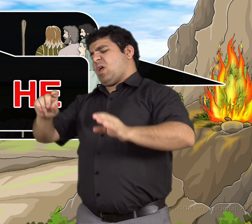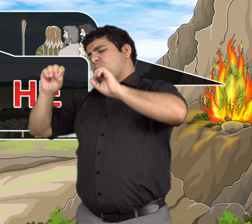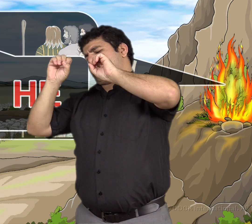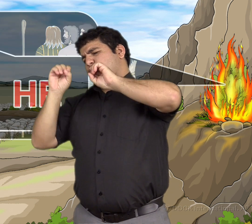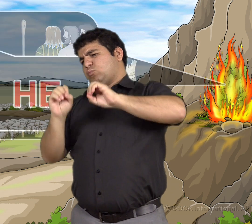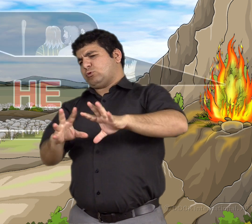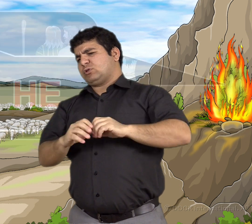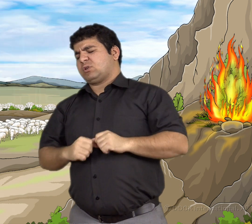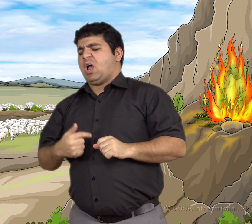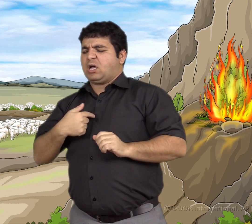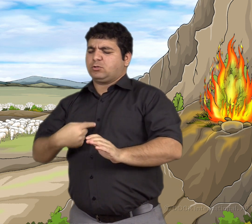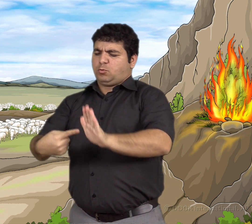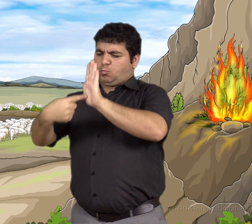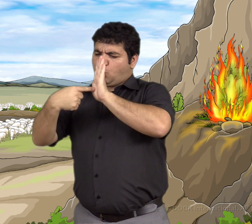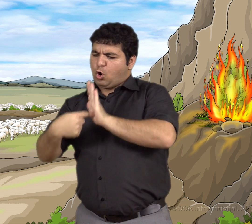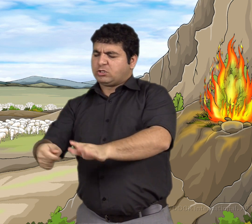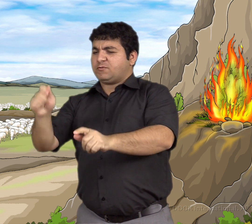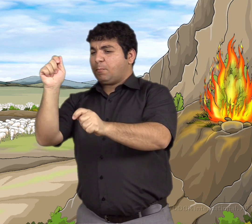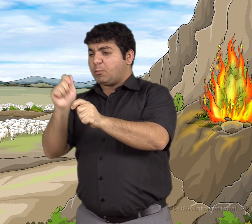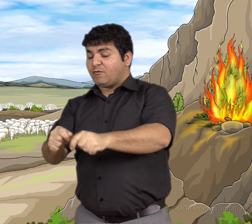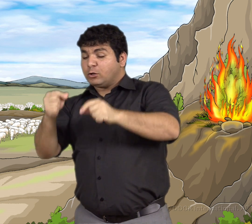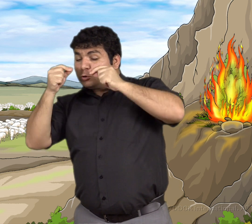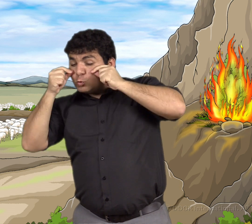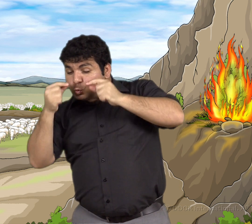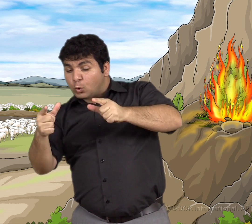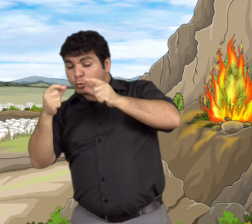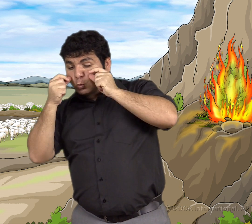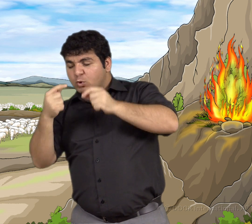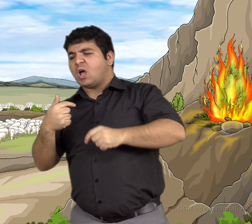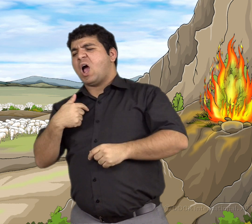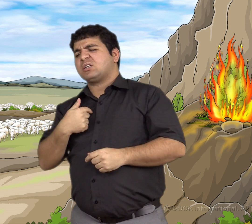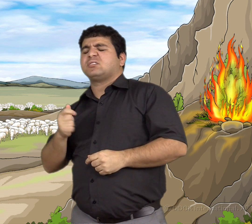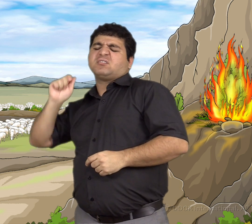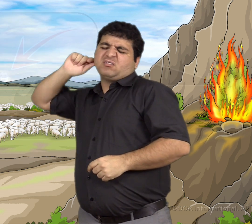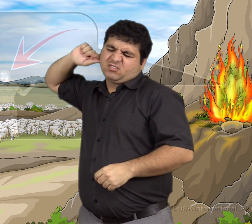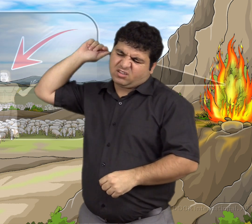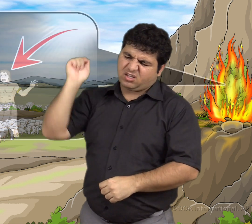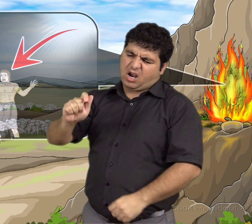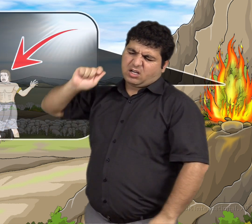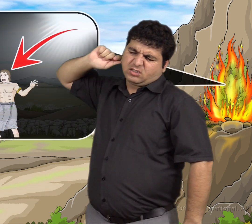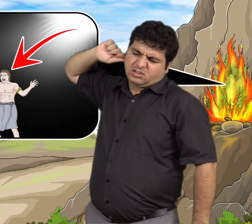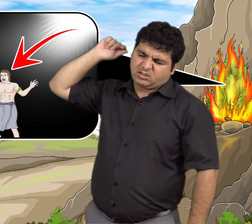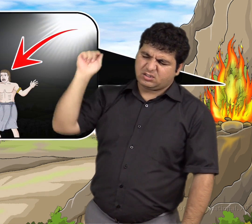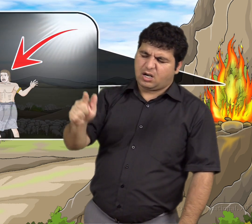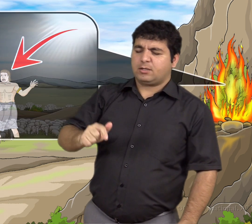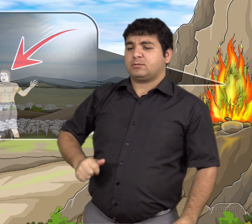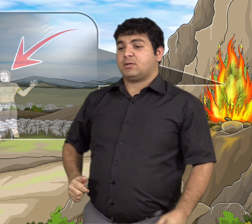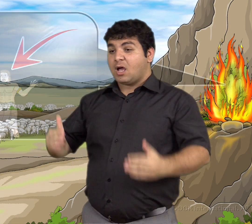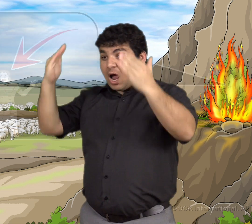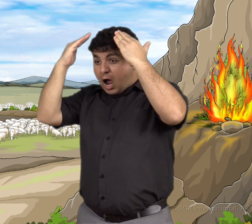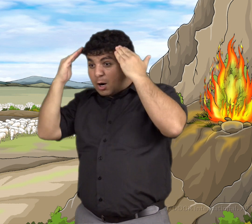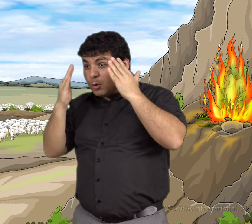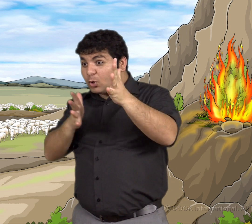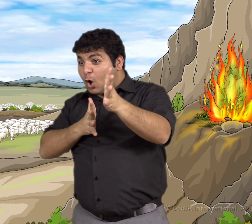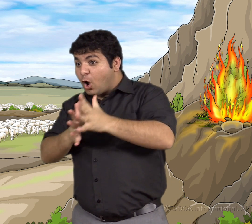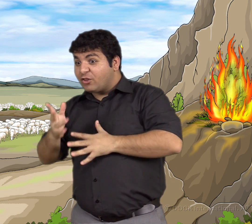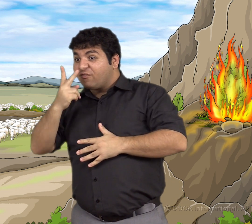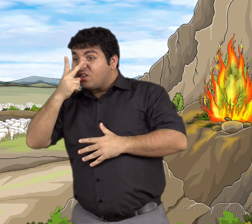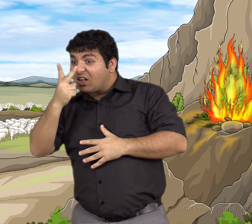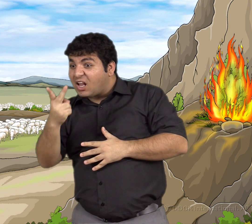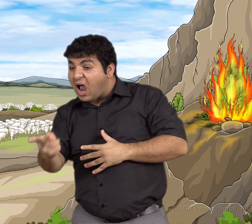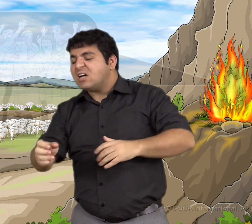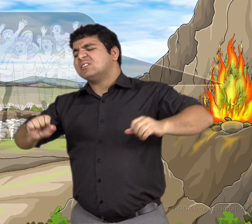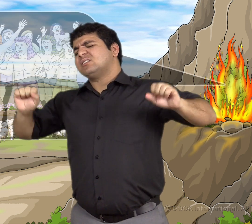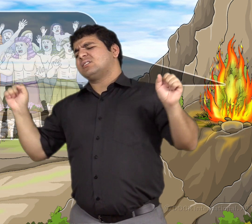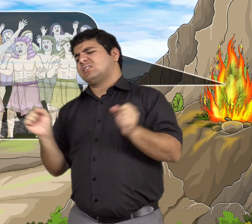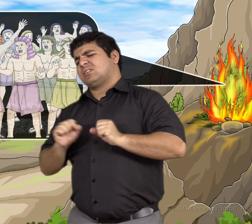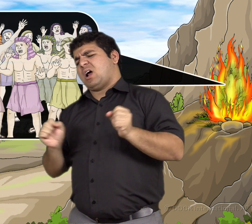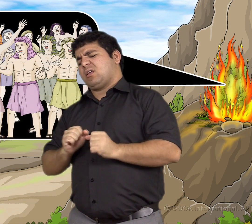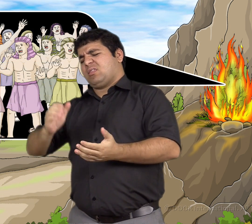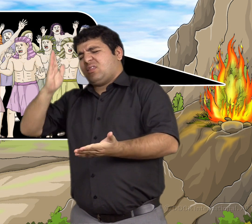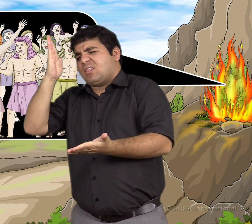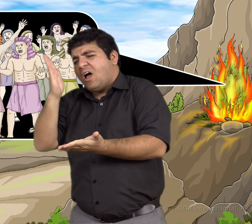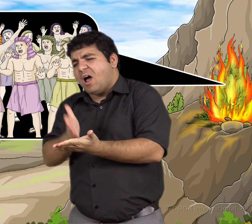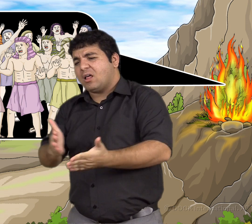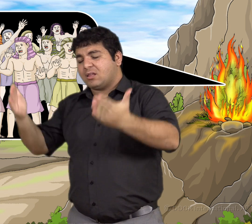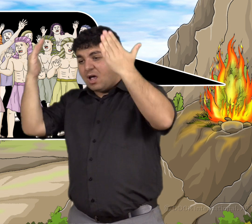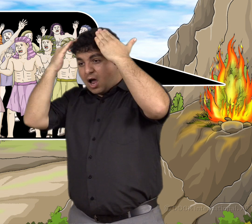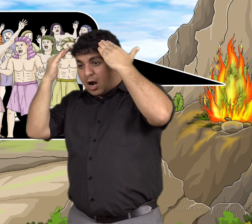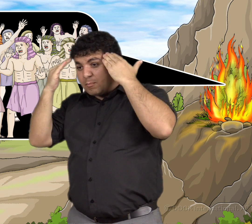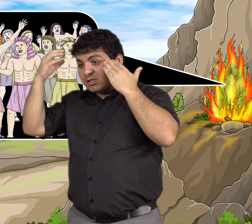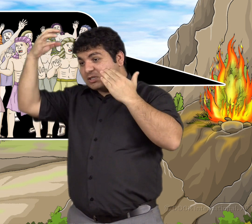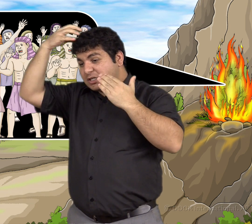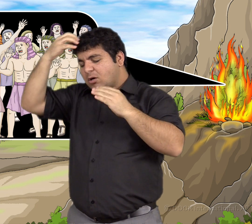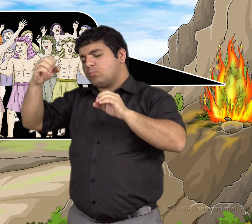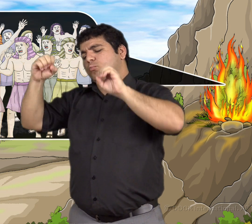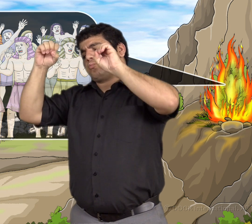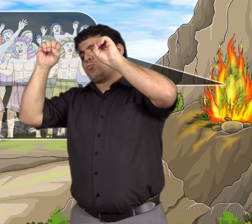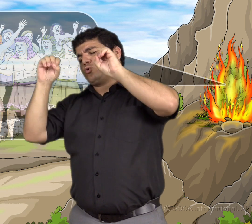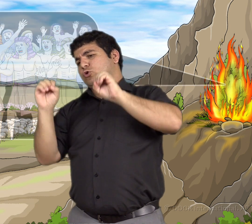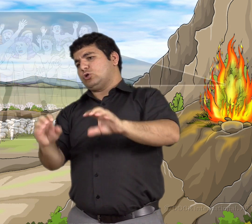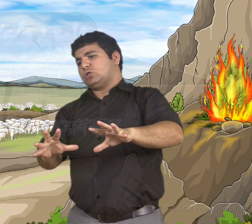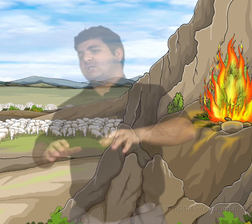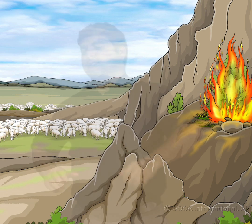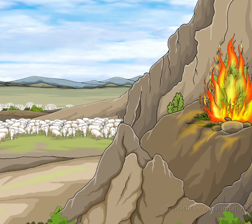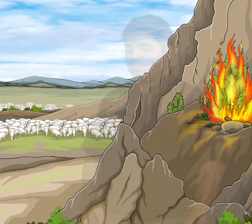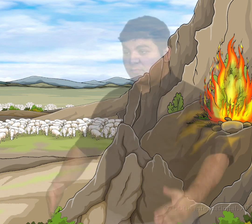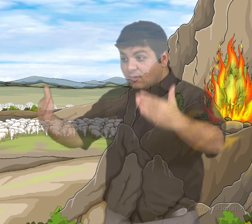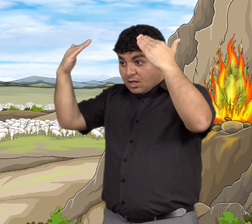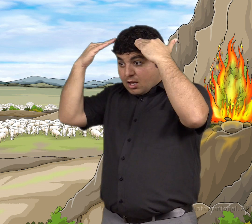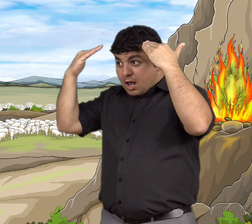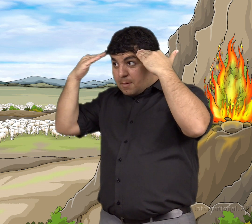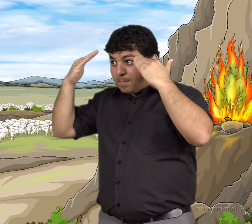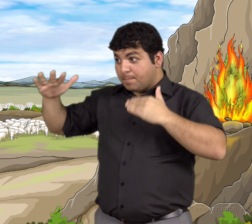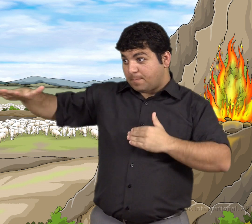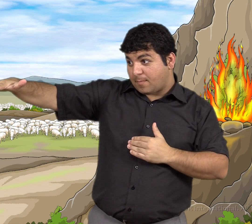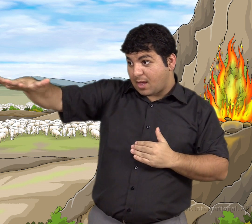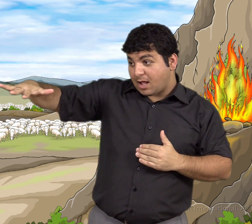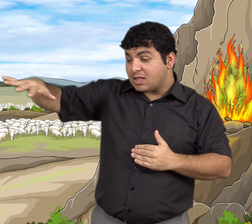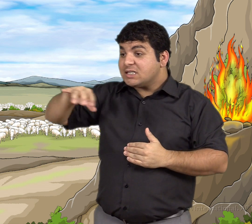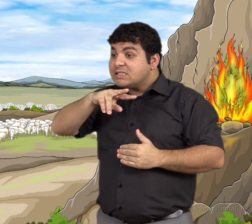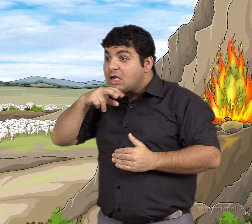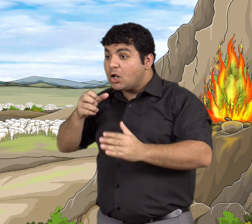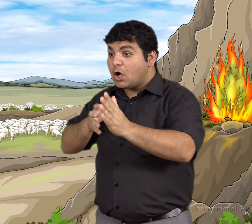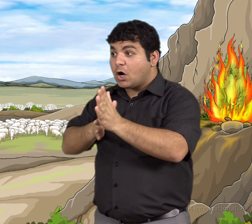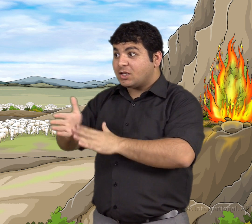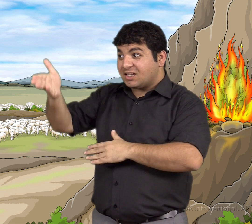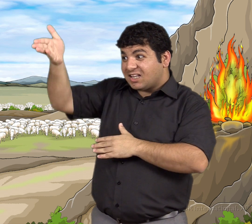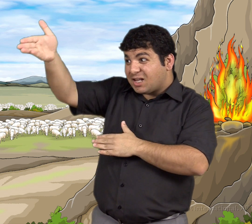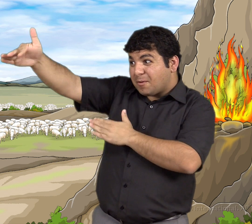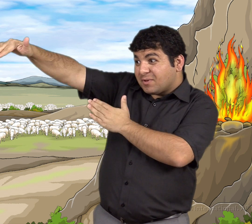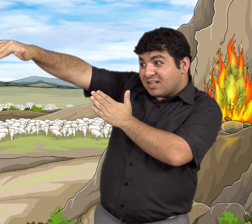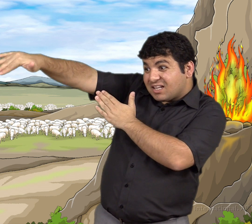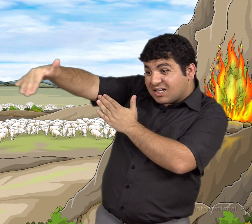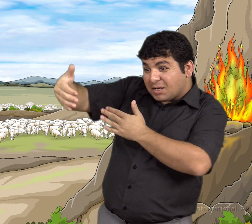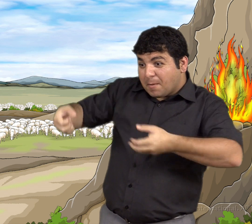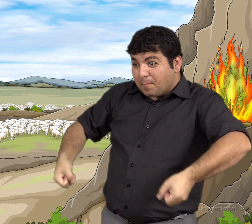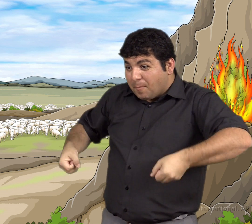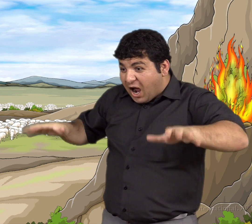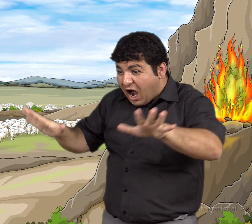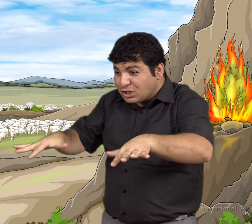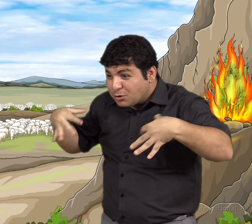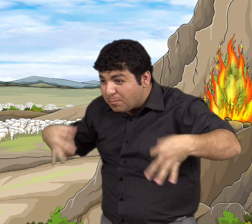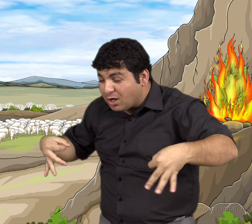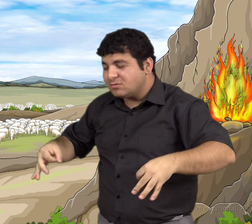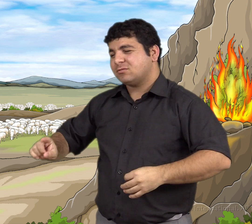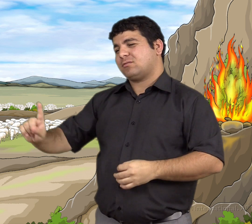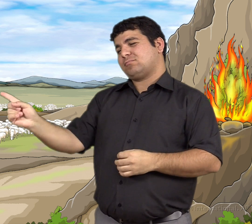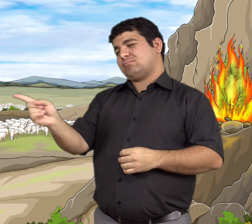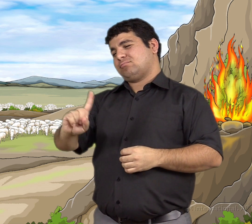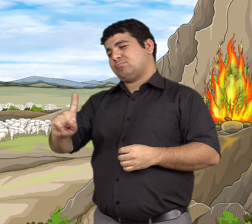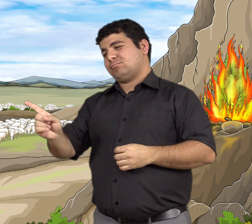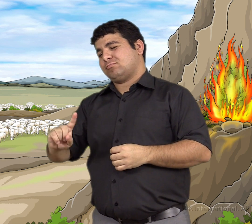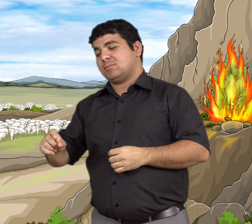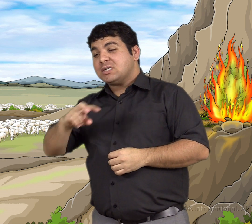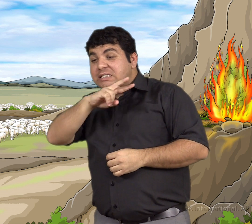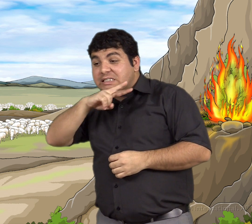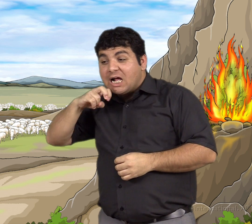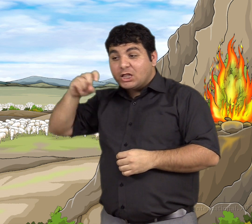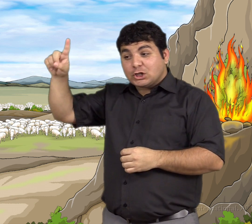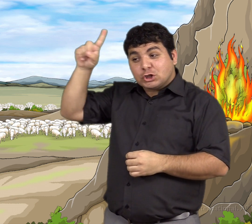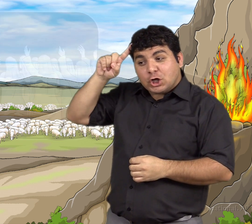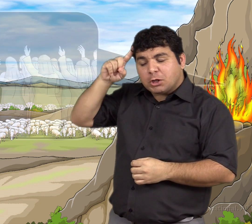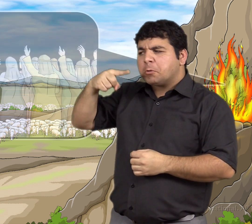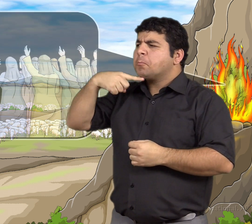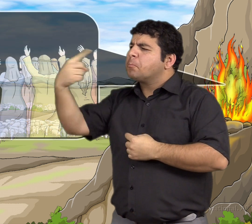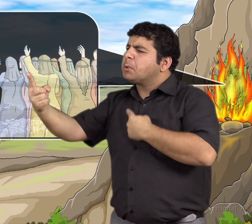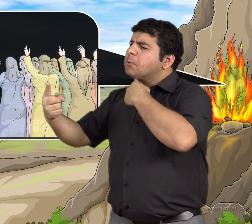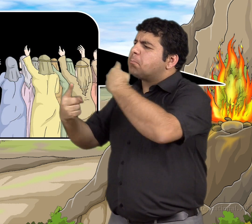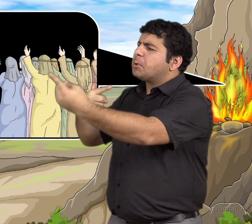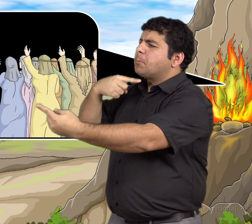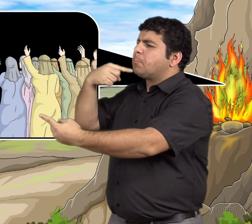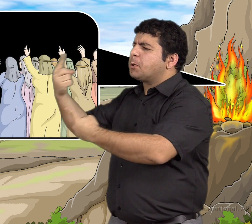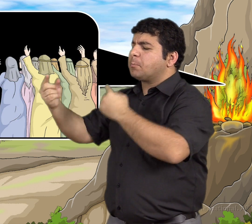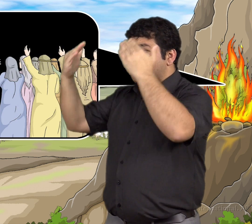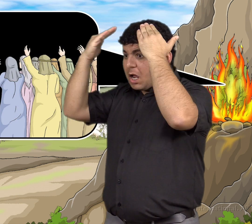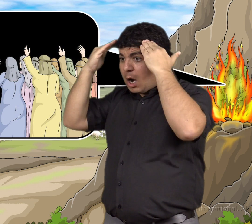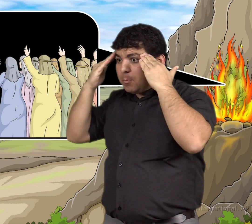And after that, he will release you. And I will grant this people such favor in the sight of the Egyptians that when you leave, you will not go away empty-handed.